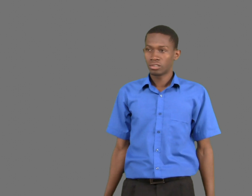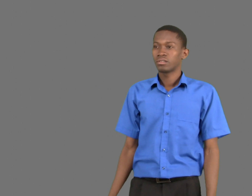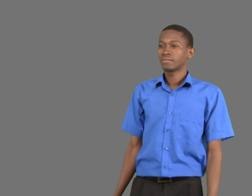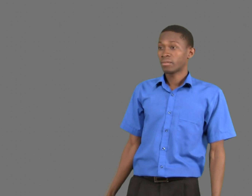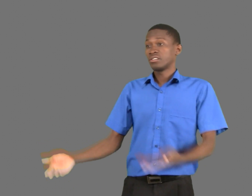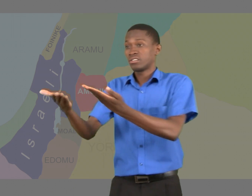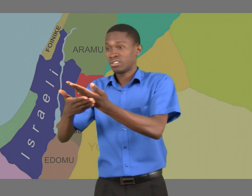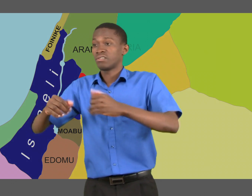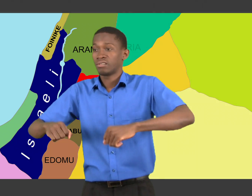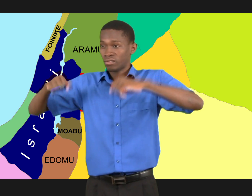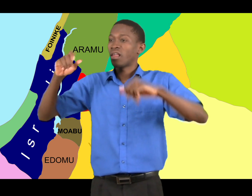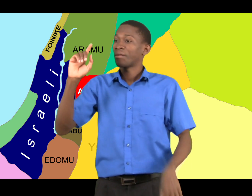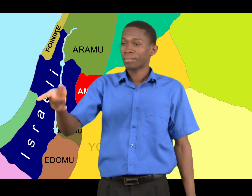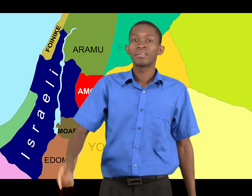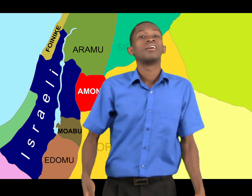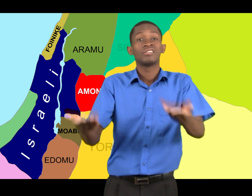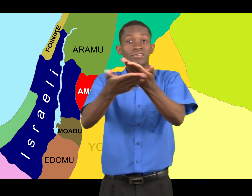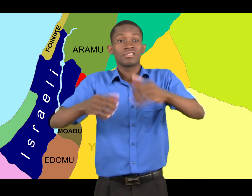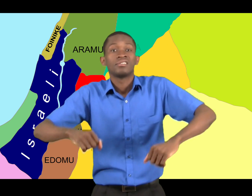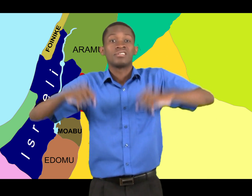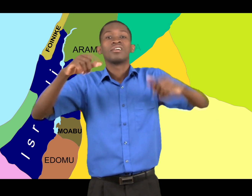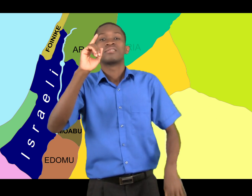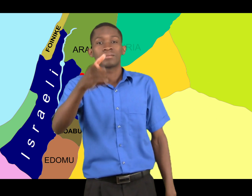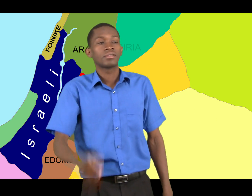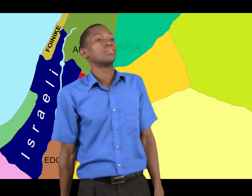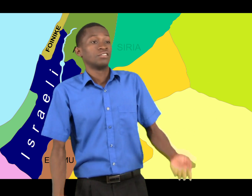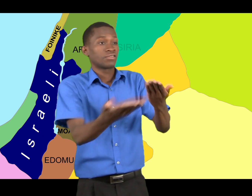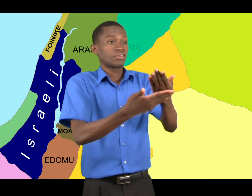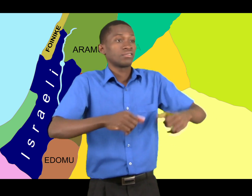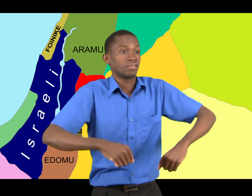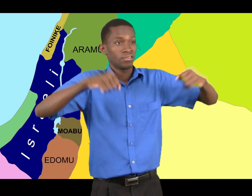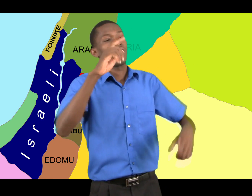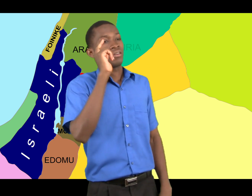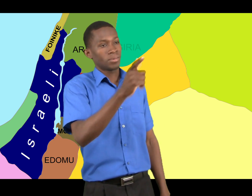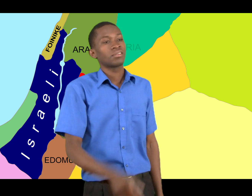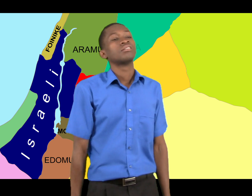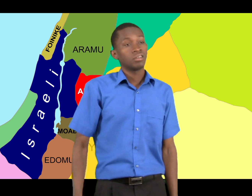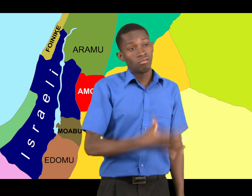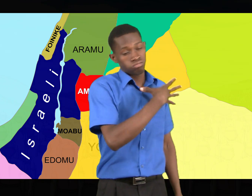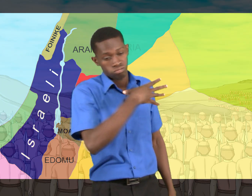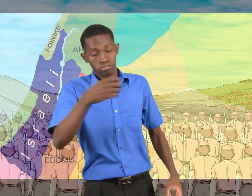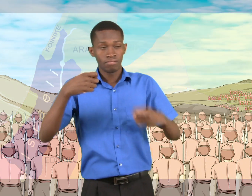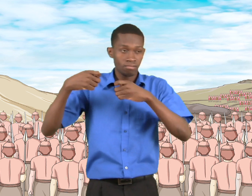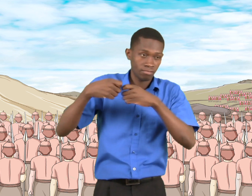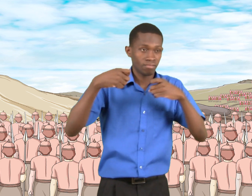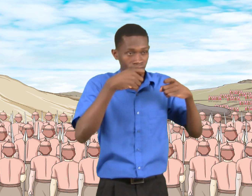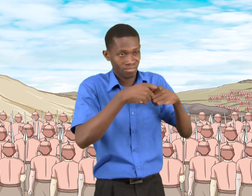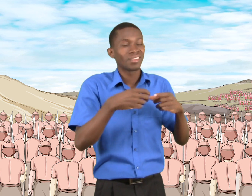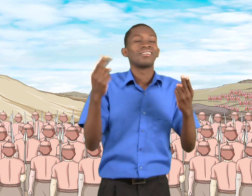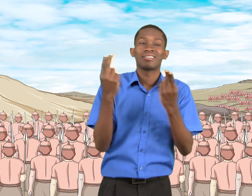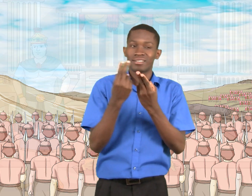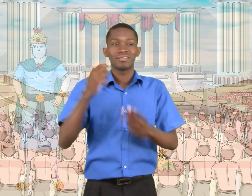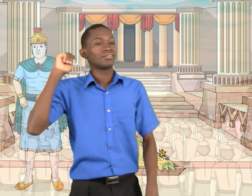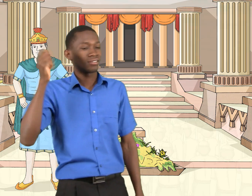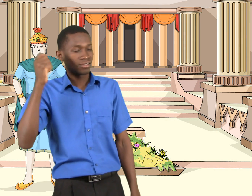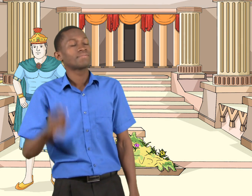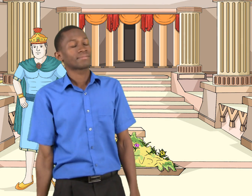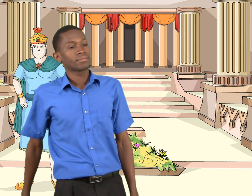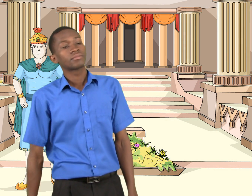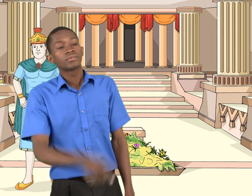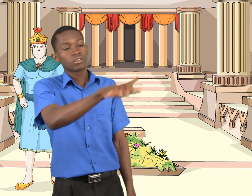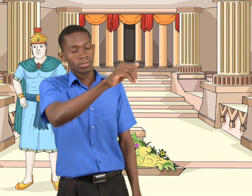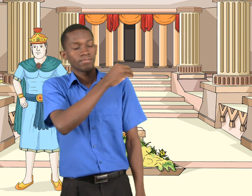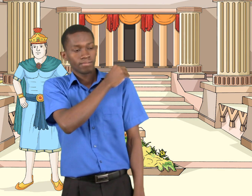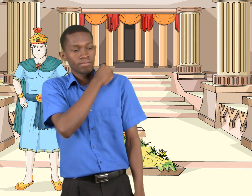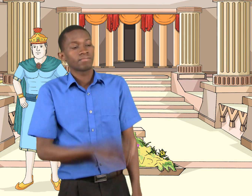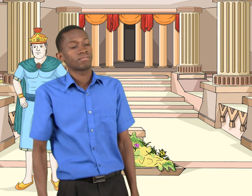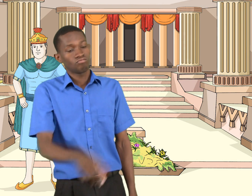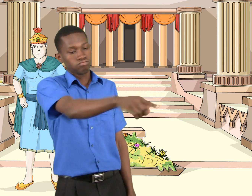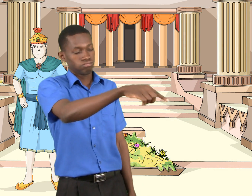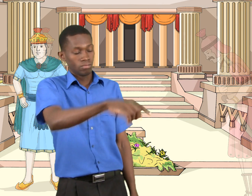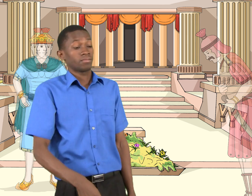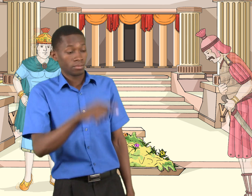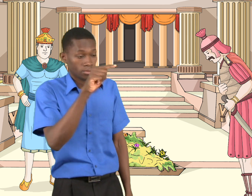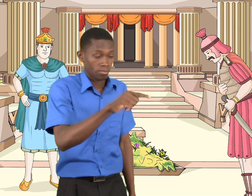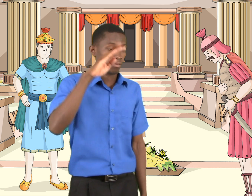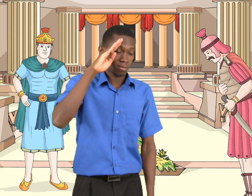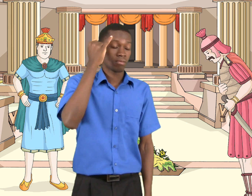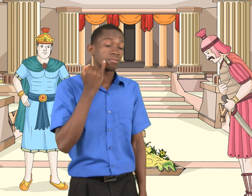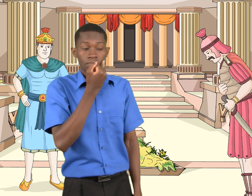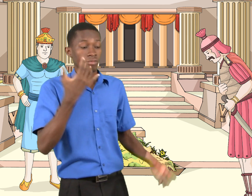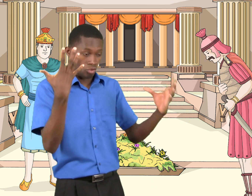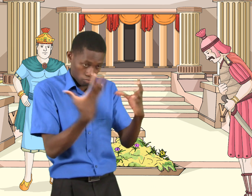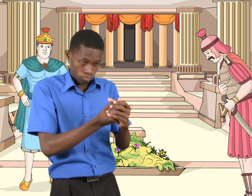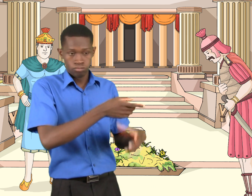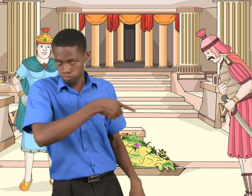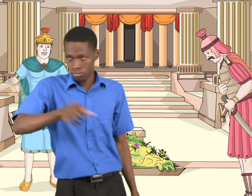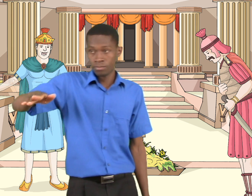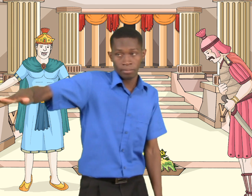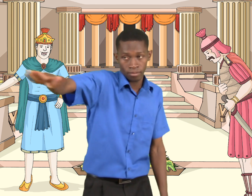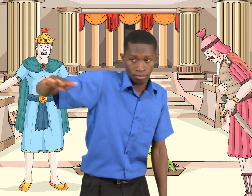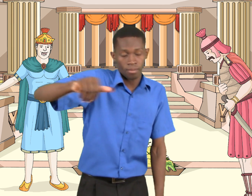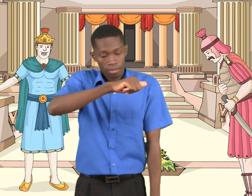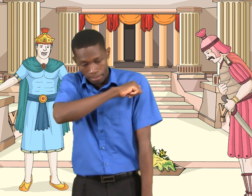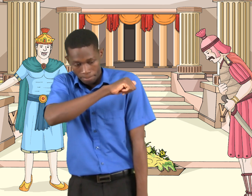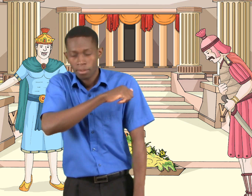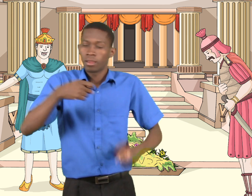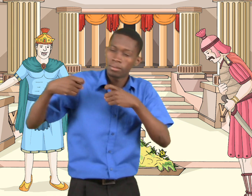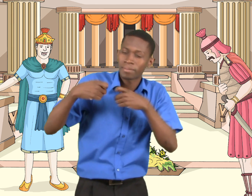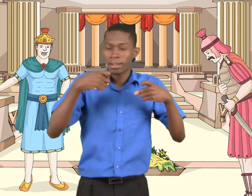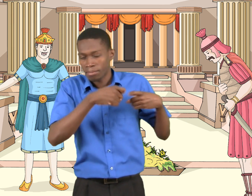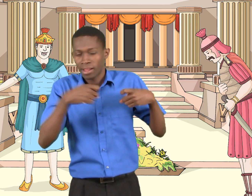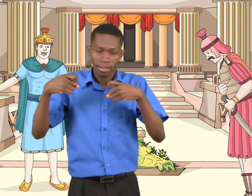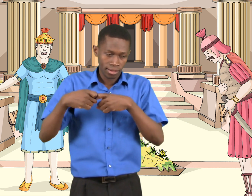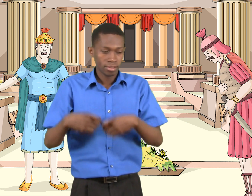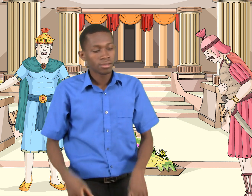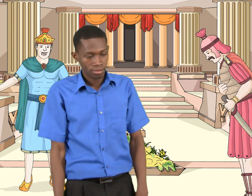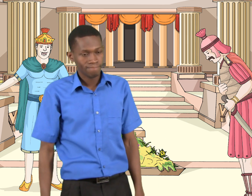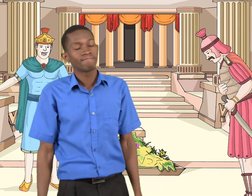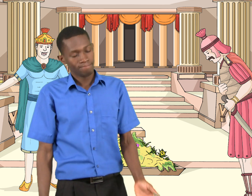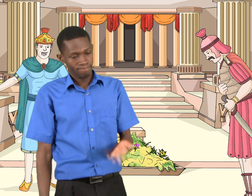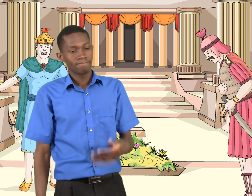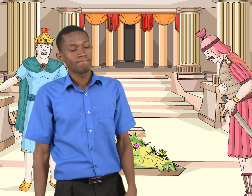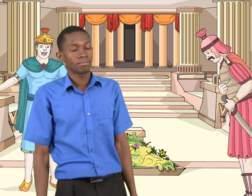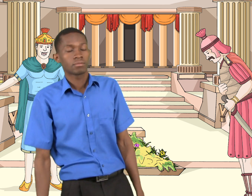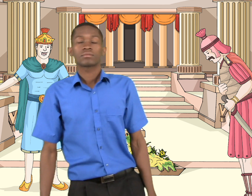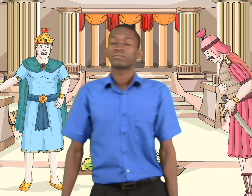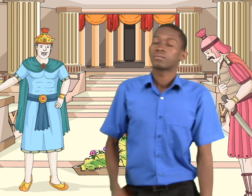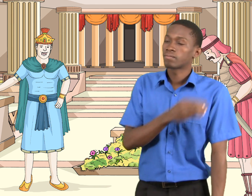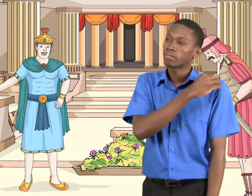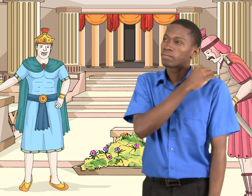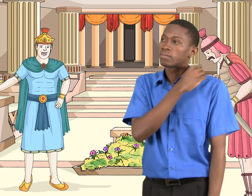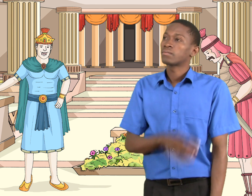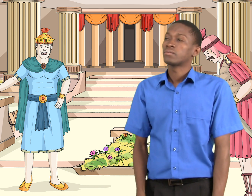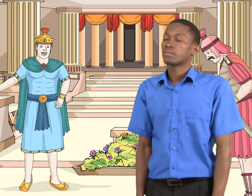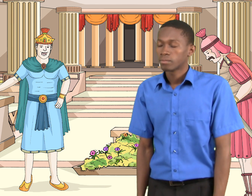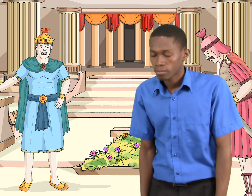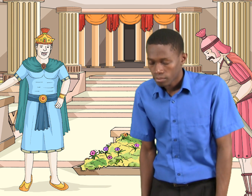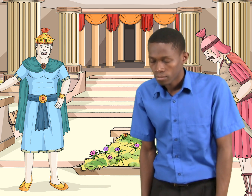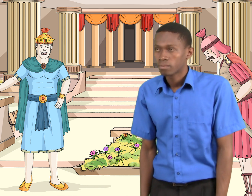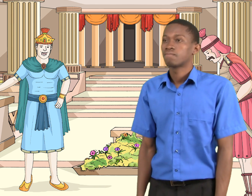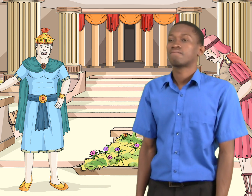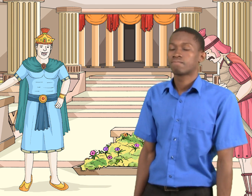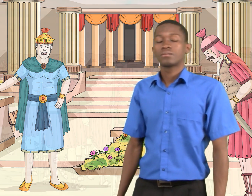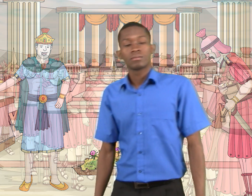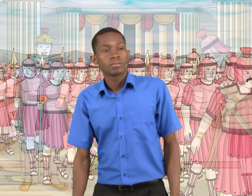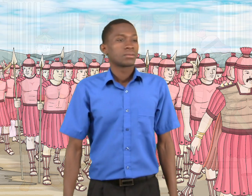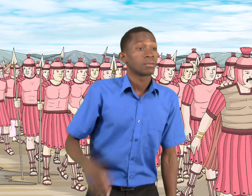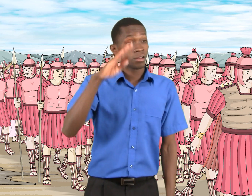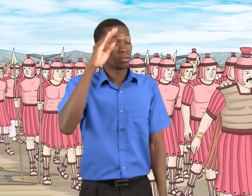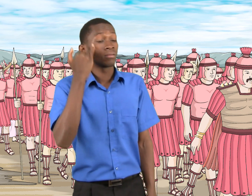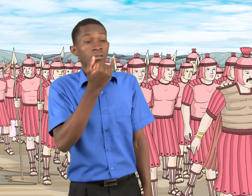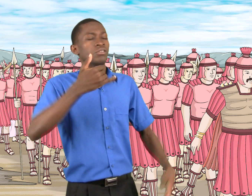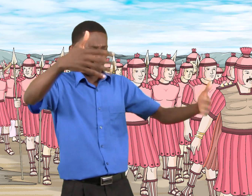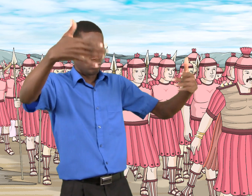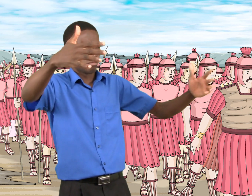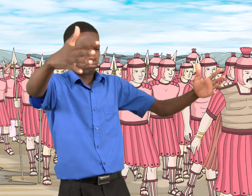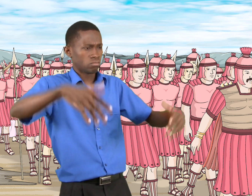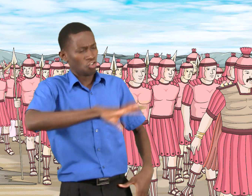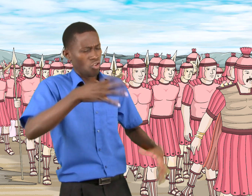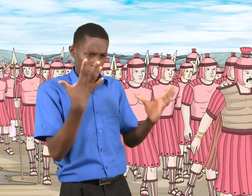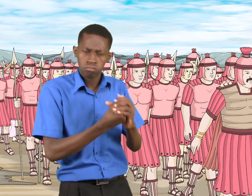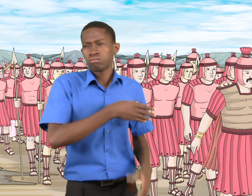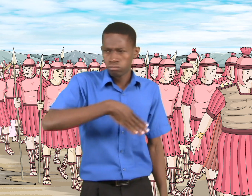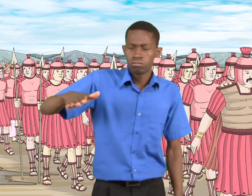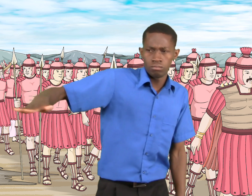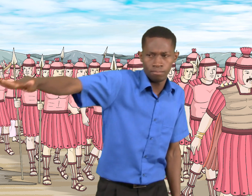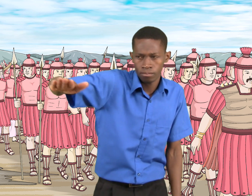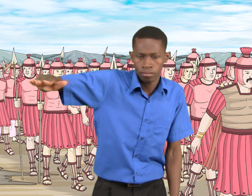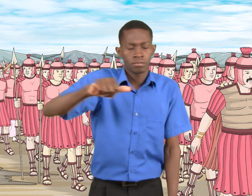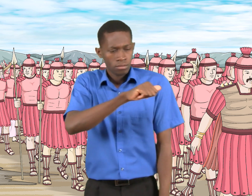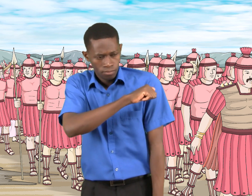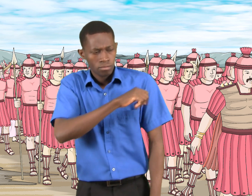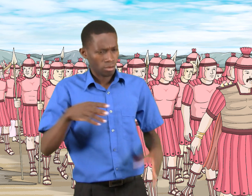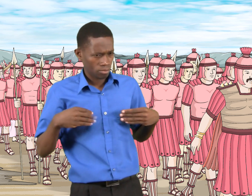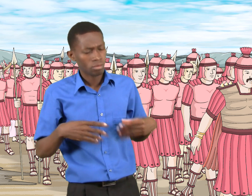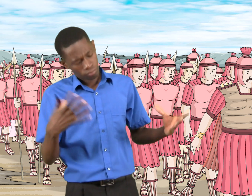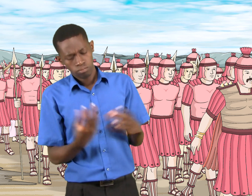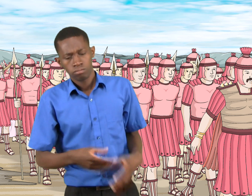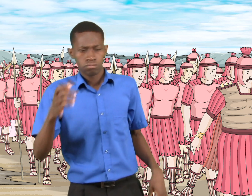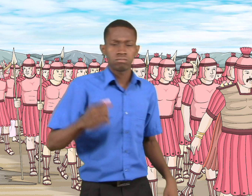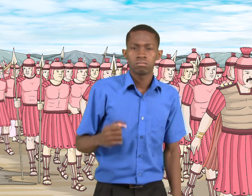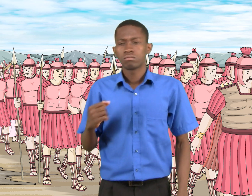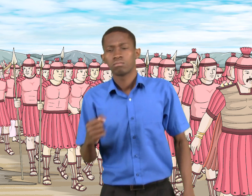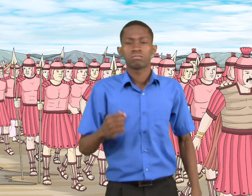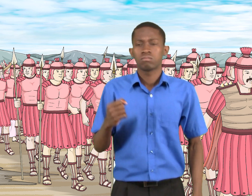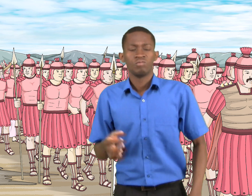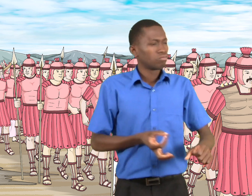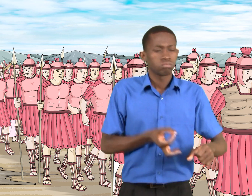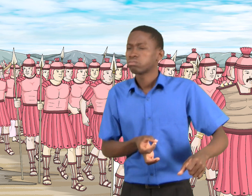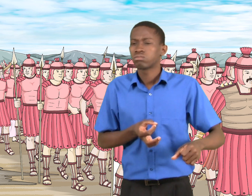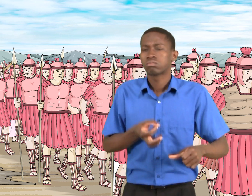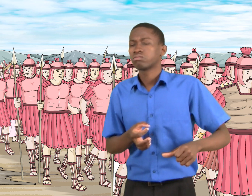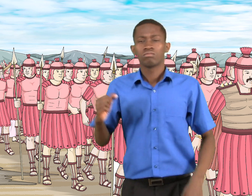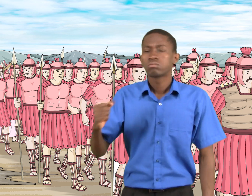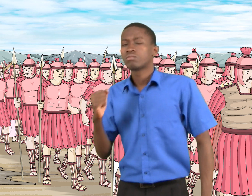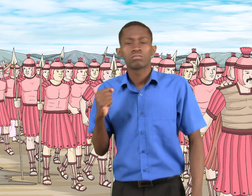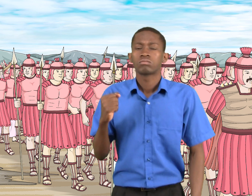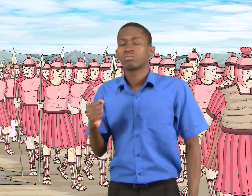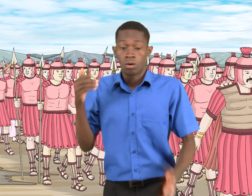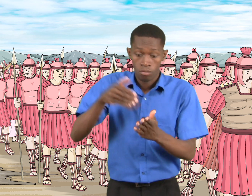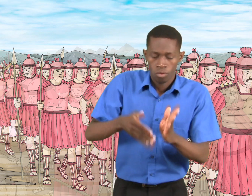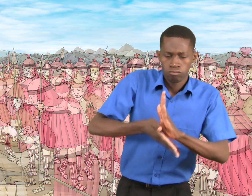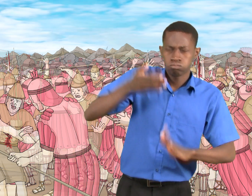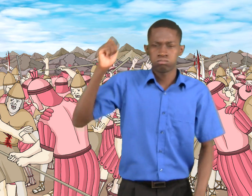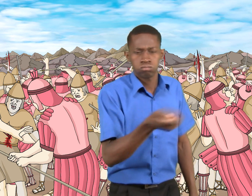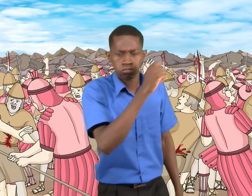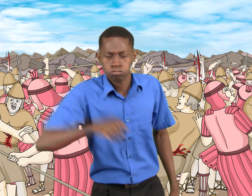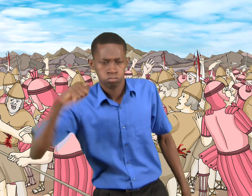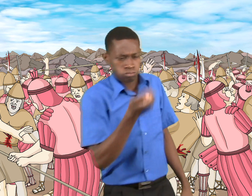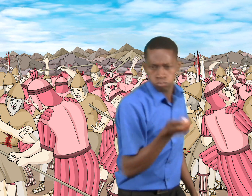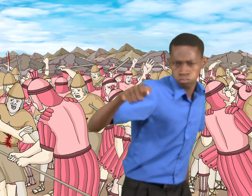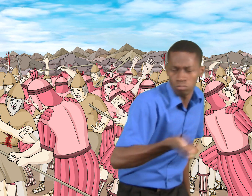In the spring, at the time when kings march out to war, David sent out Joab and his servants with the whole army of Israel.